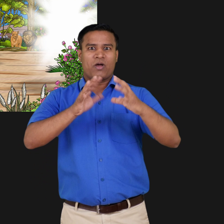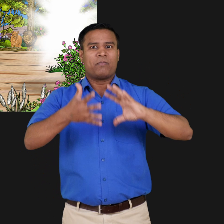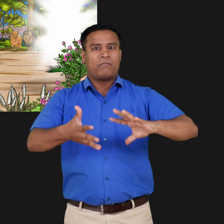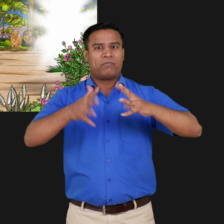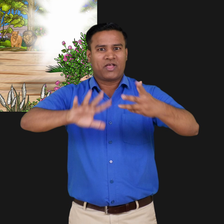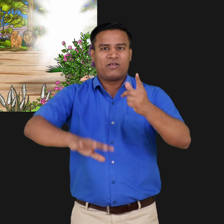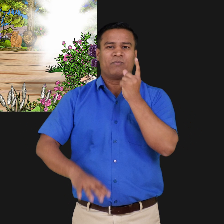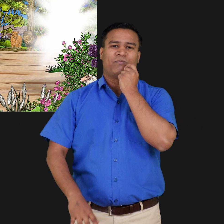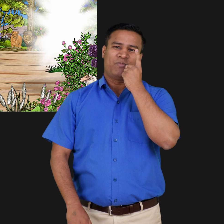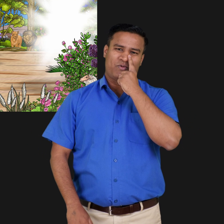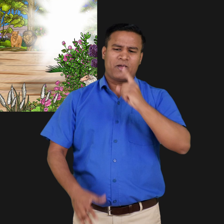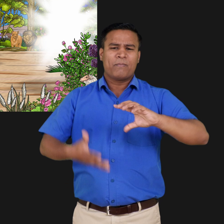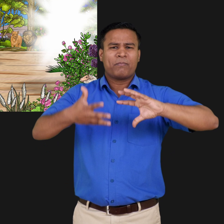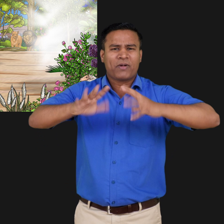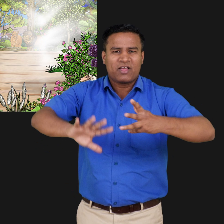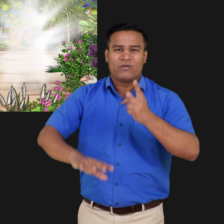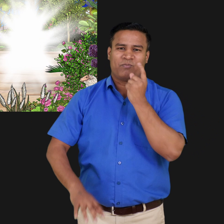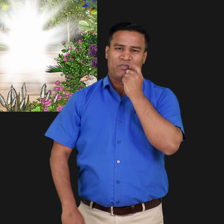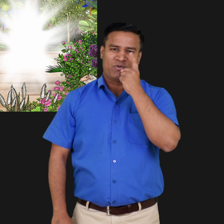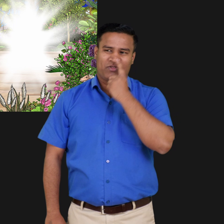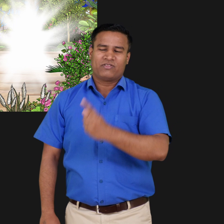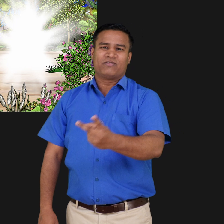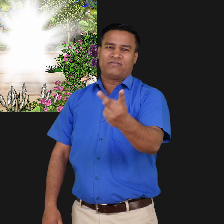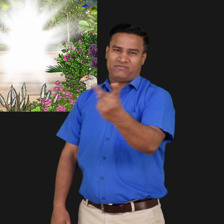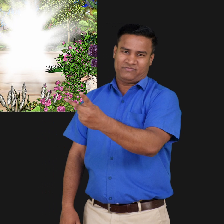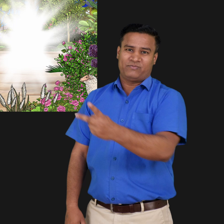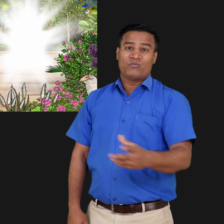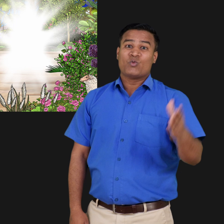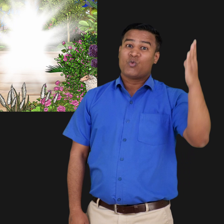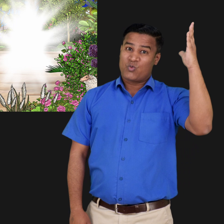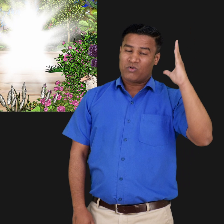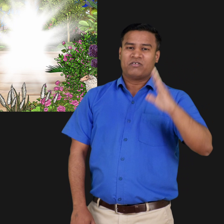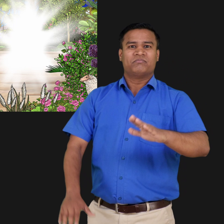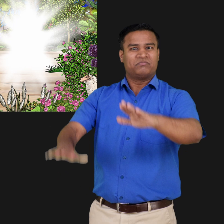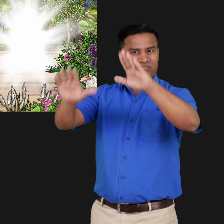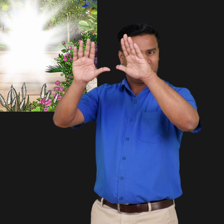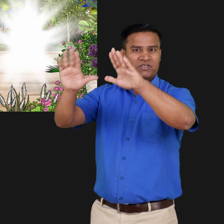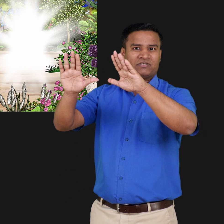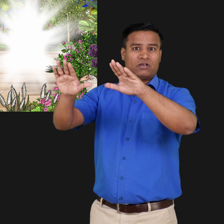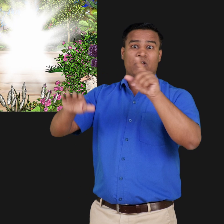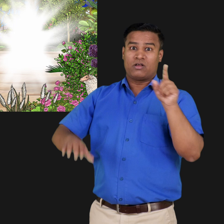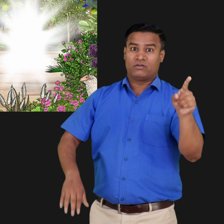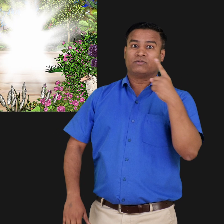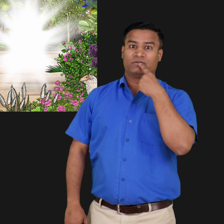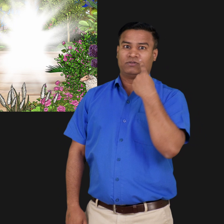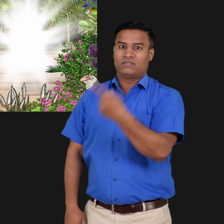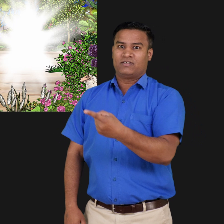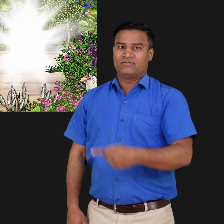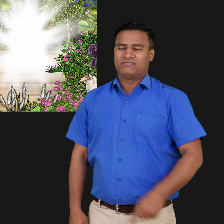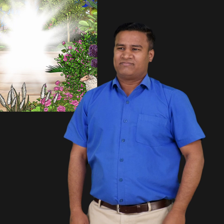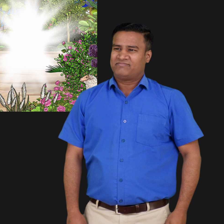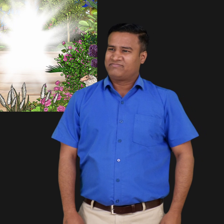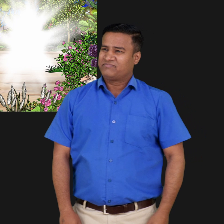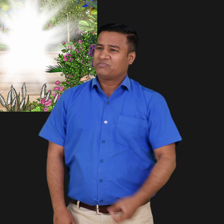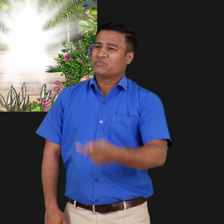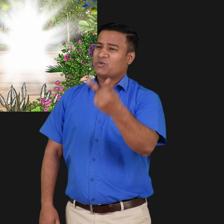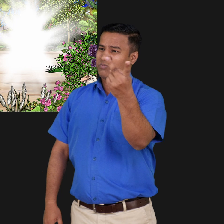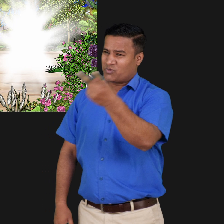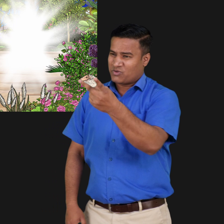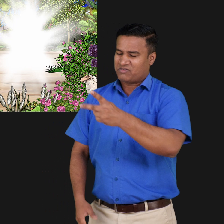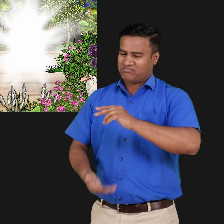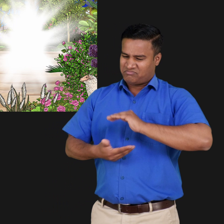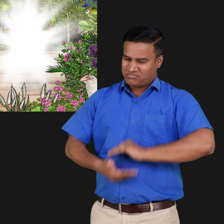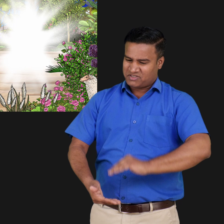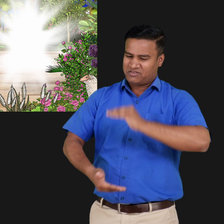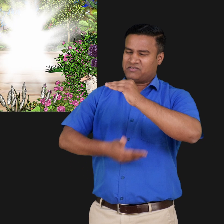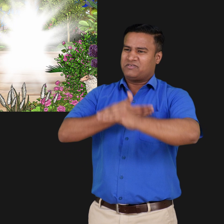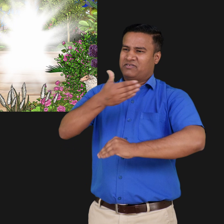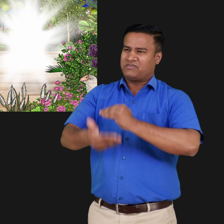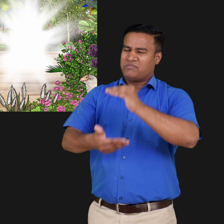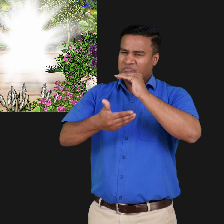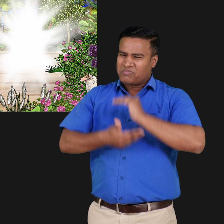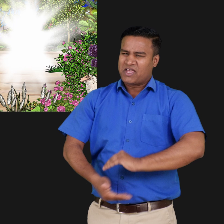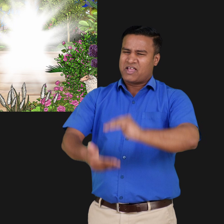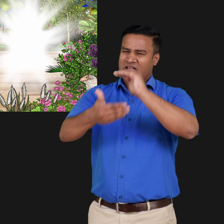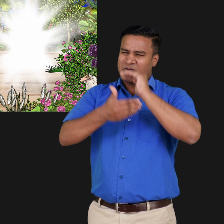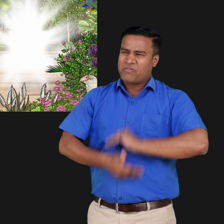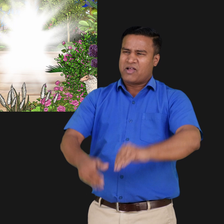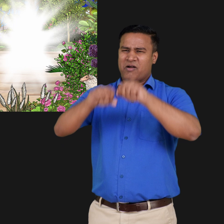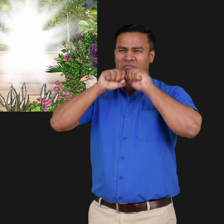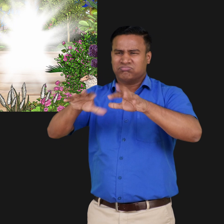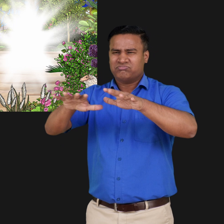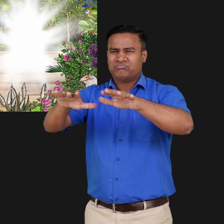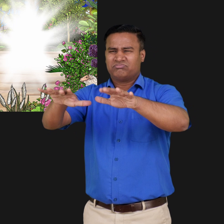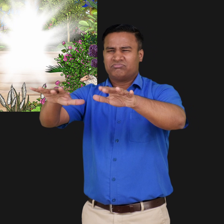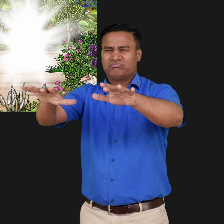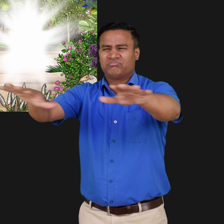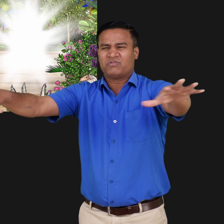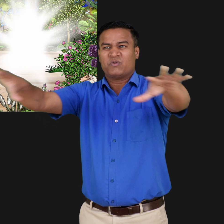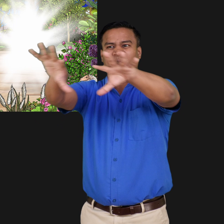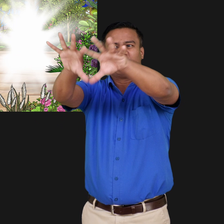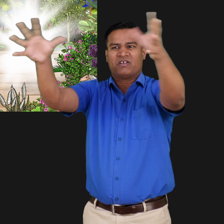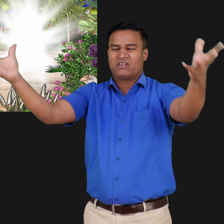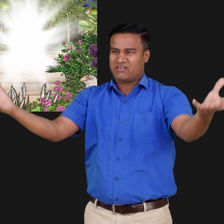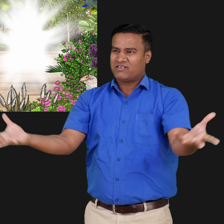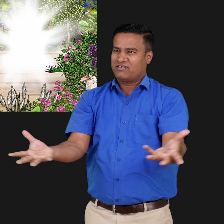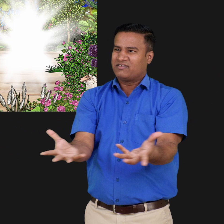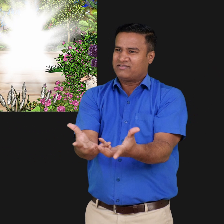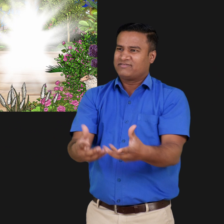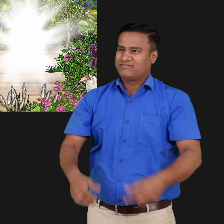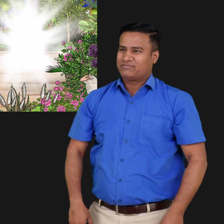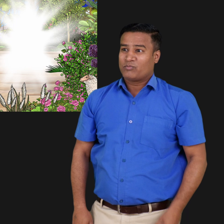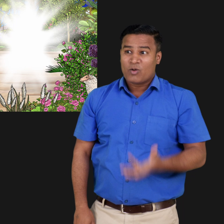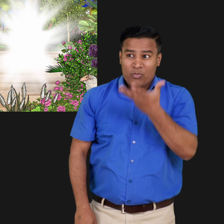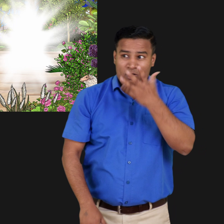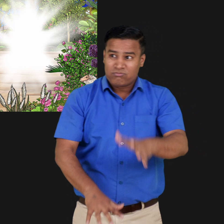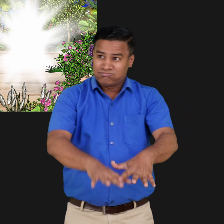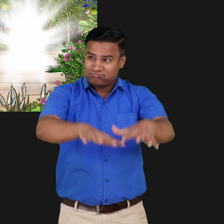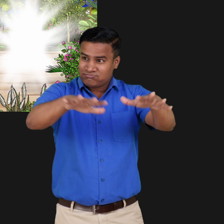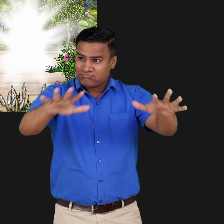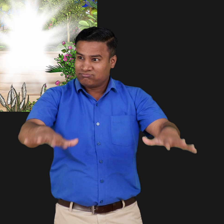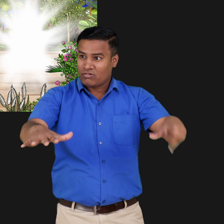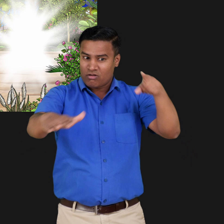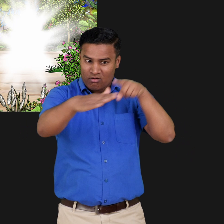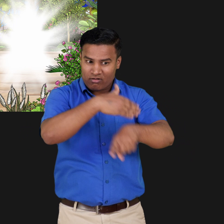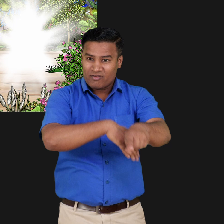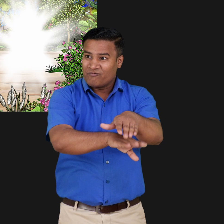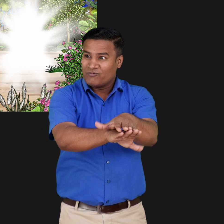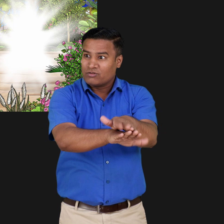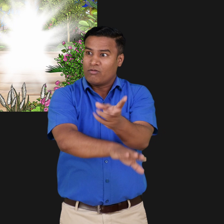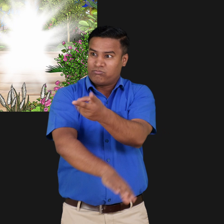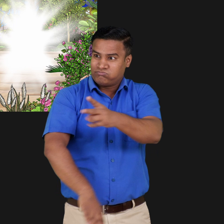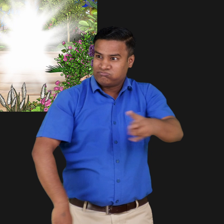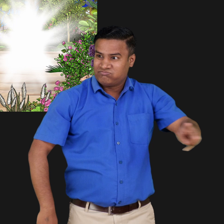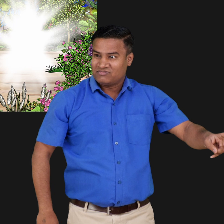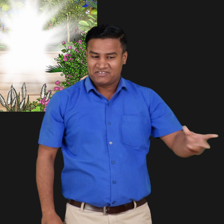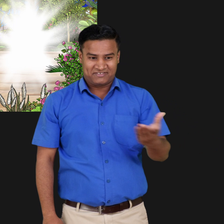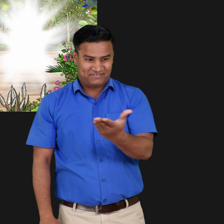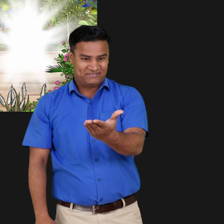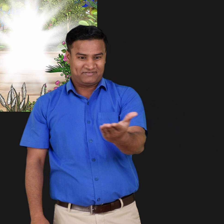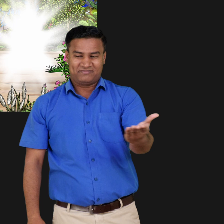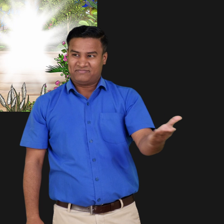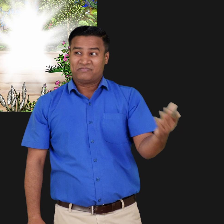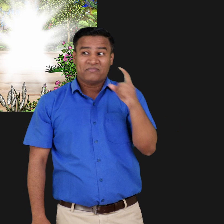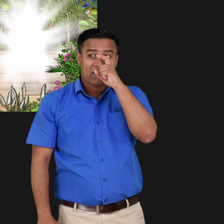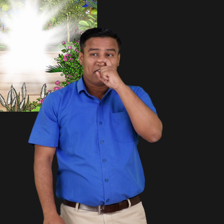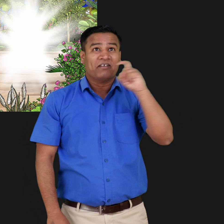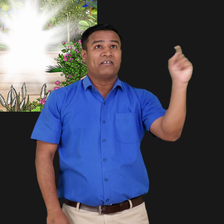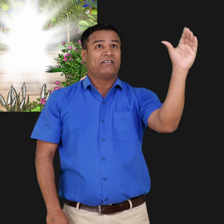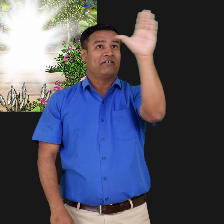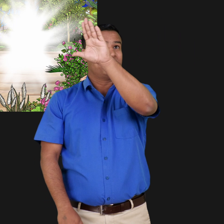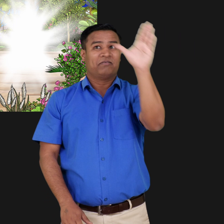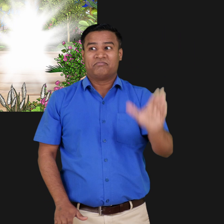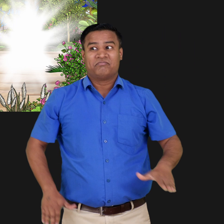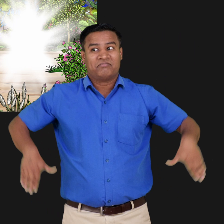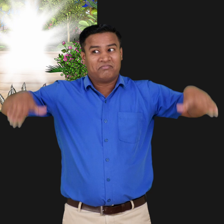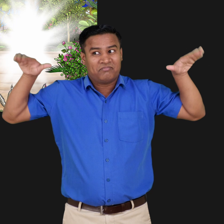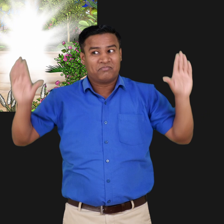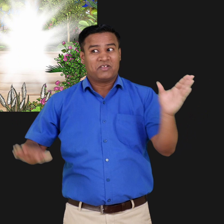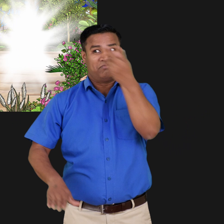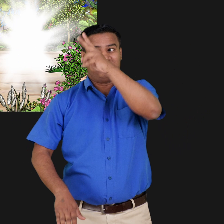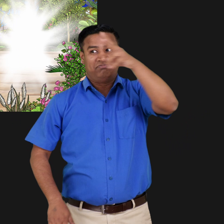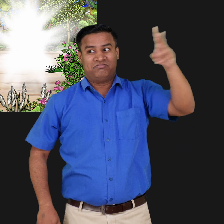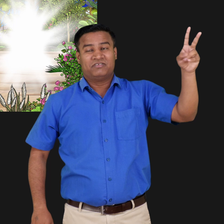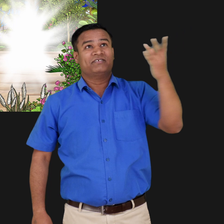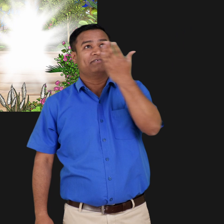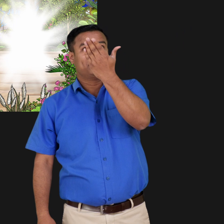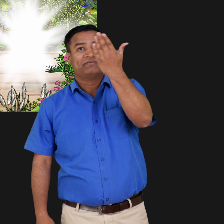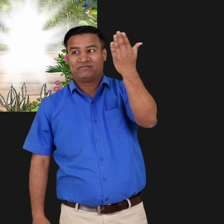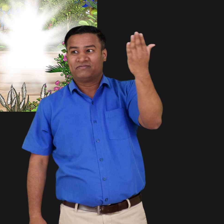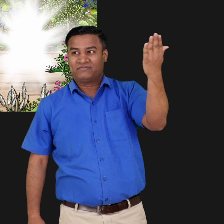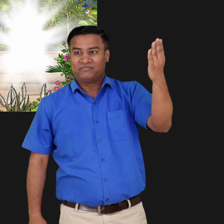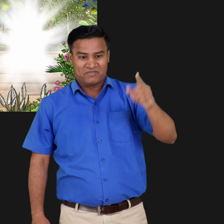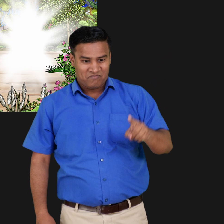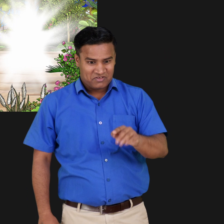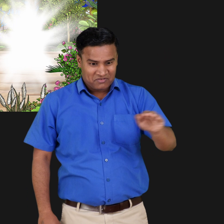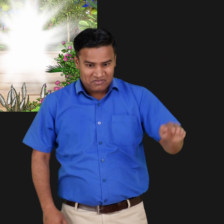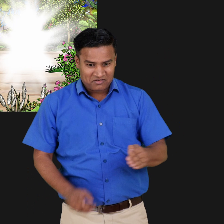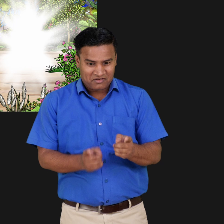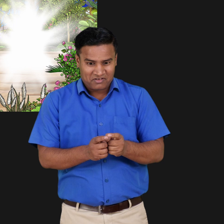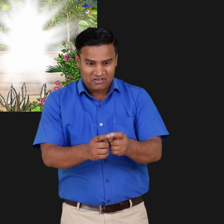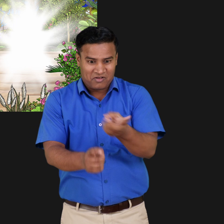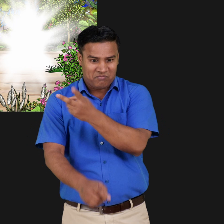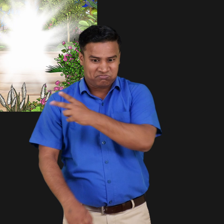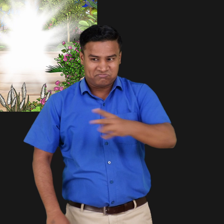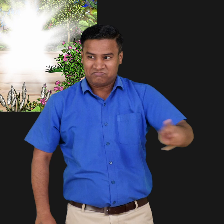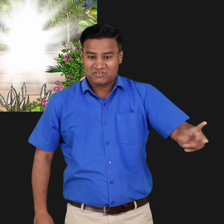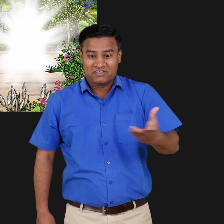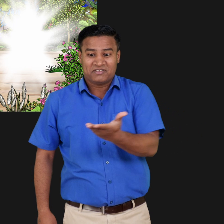So God created man in His own image; in the image of God He created him; male and female He created them. God blessed them and said to them, “Be fruitful and multiply, and fill the earth and subdue it;